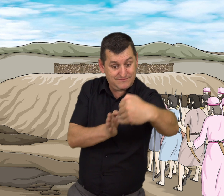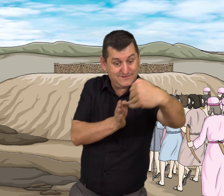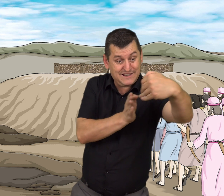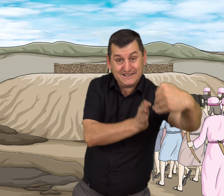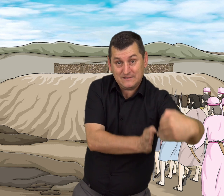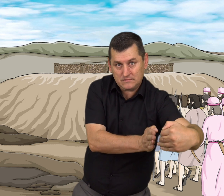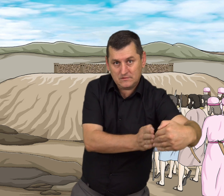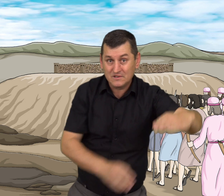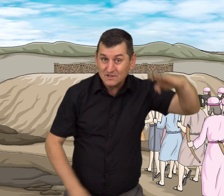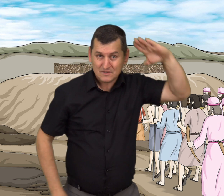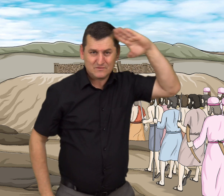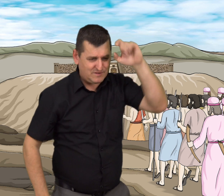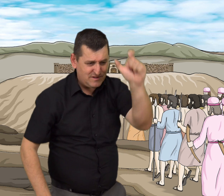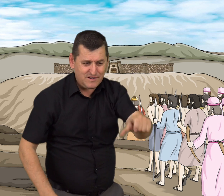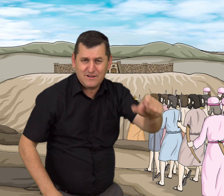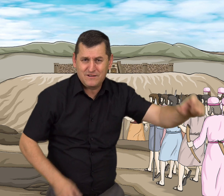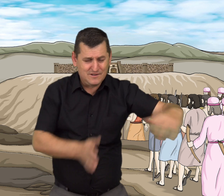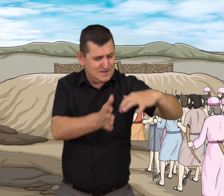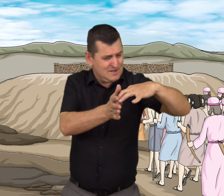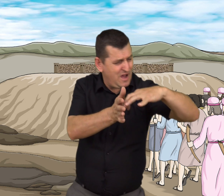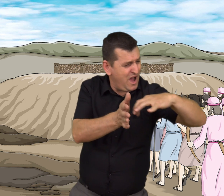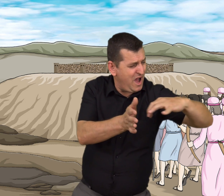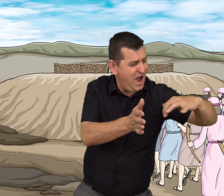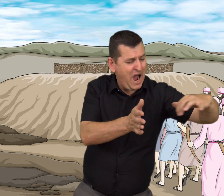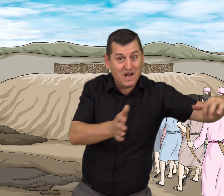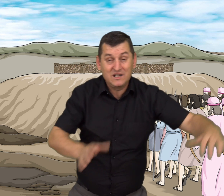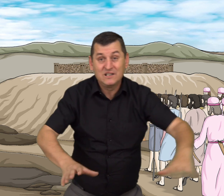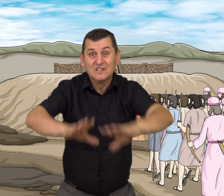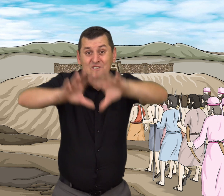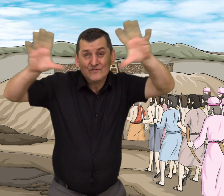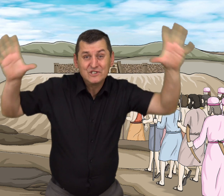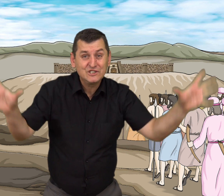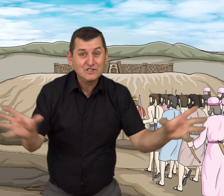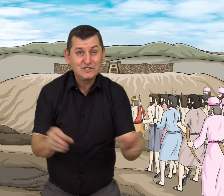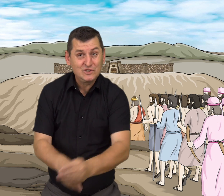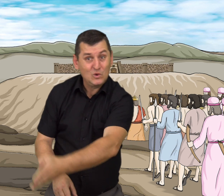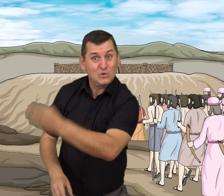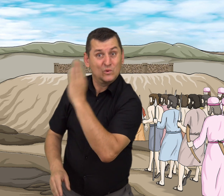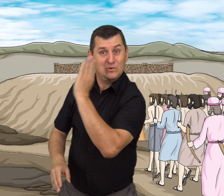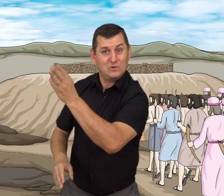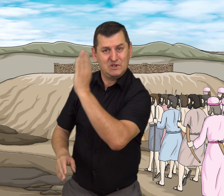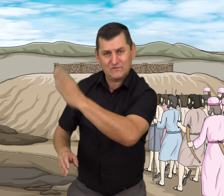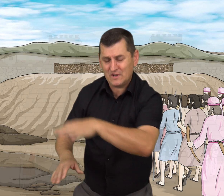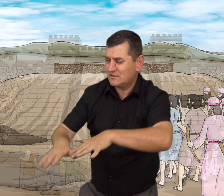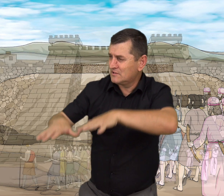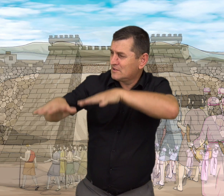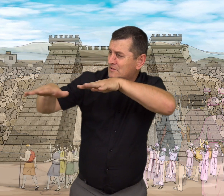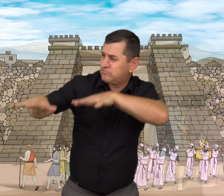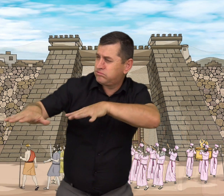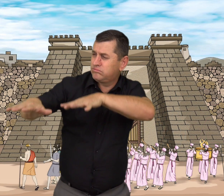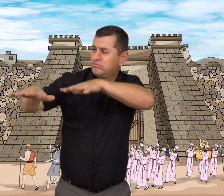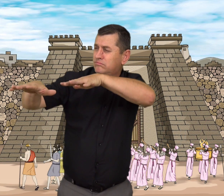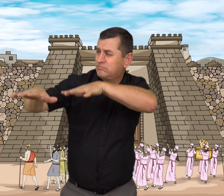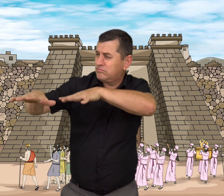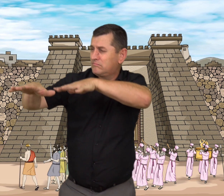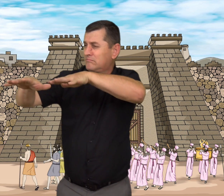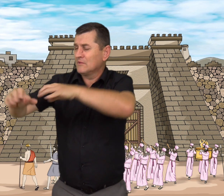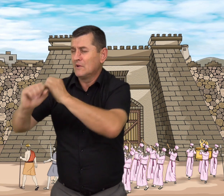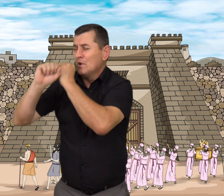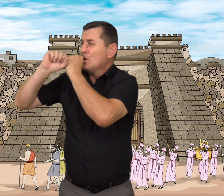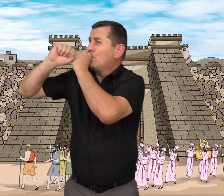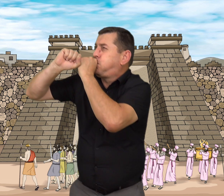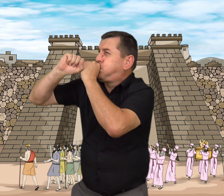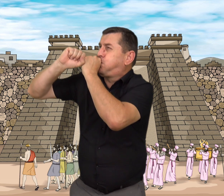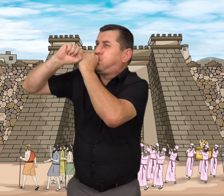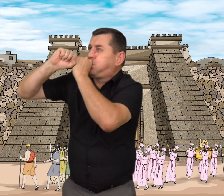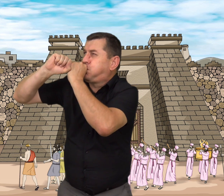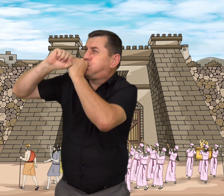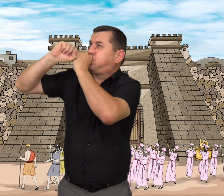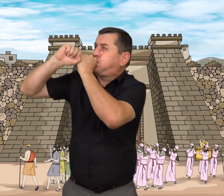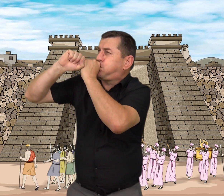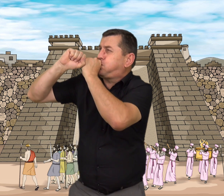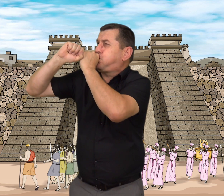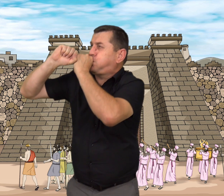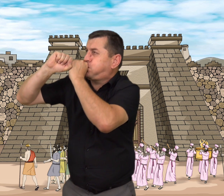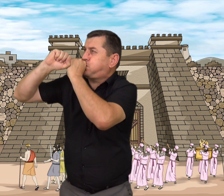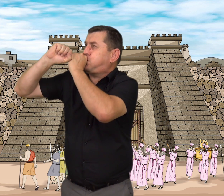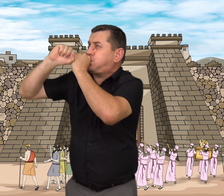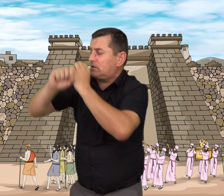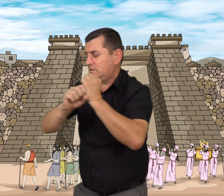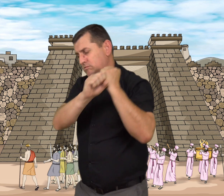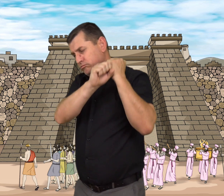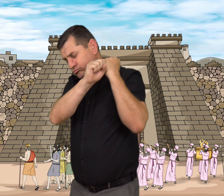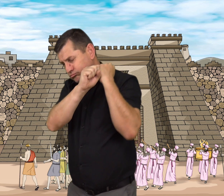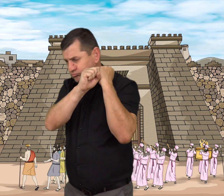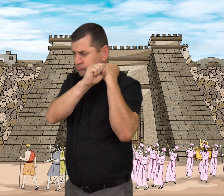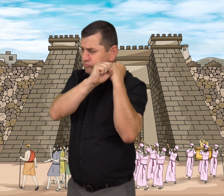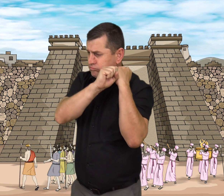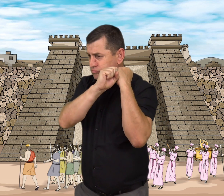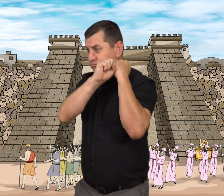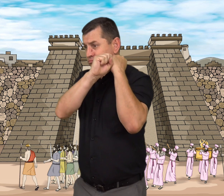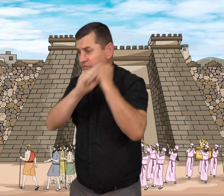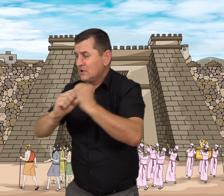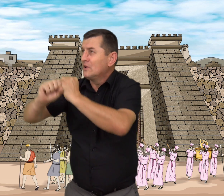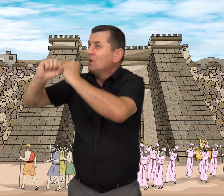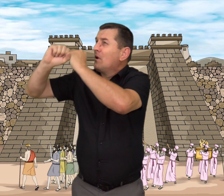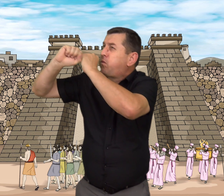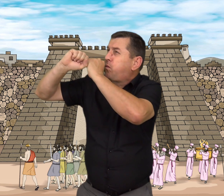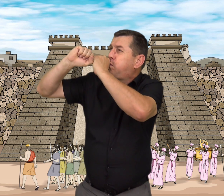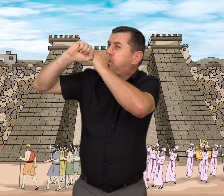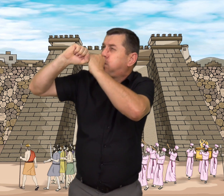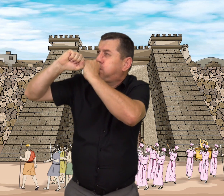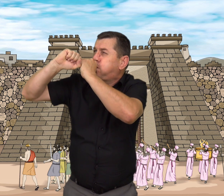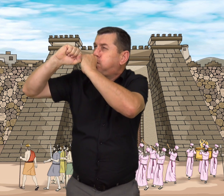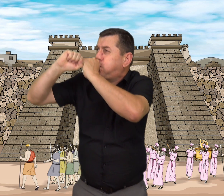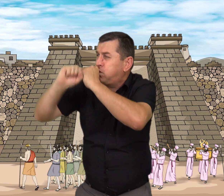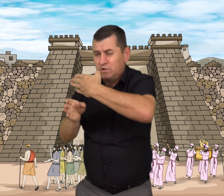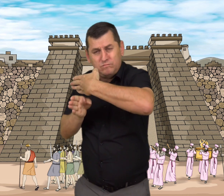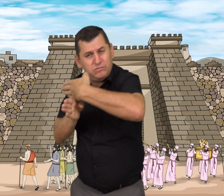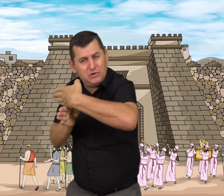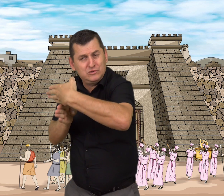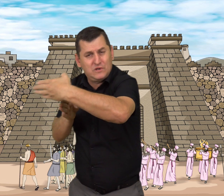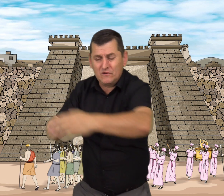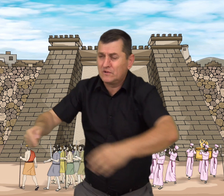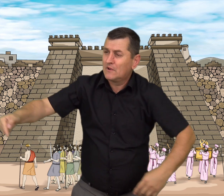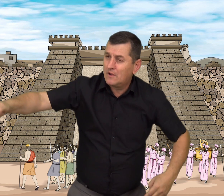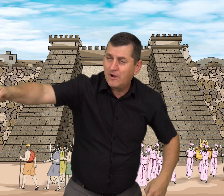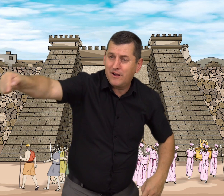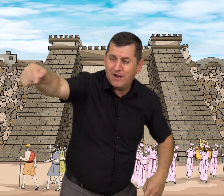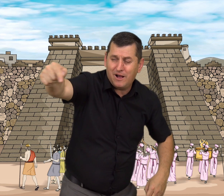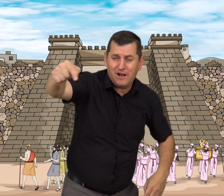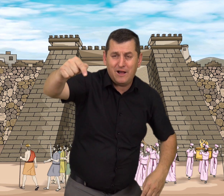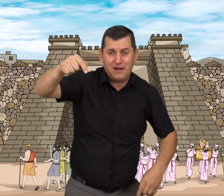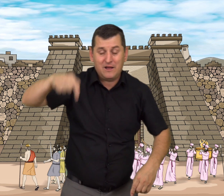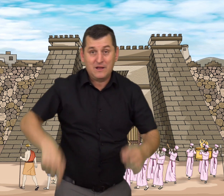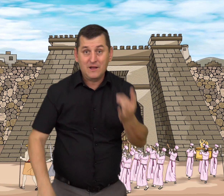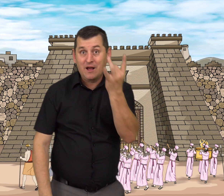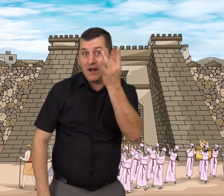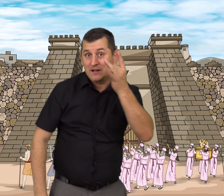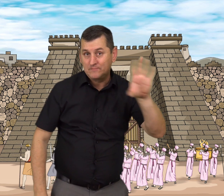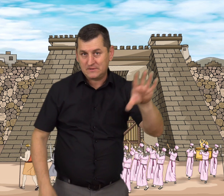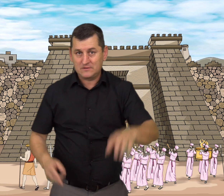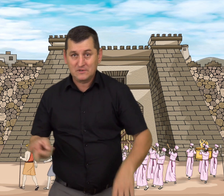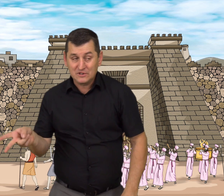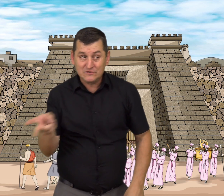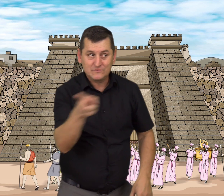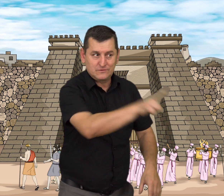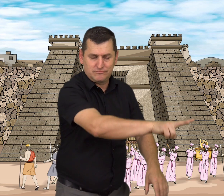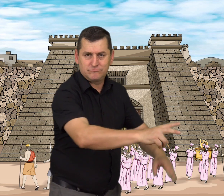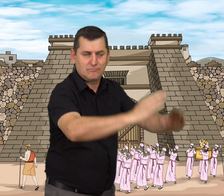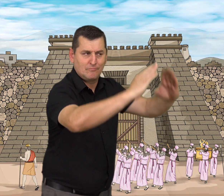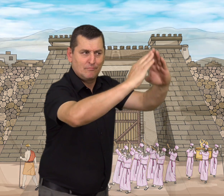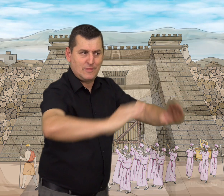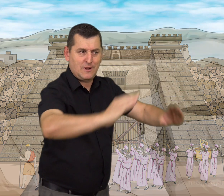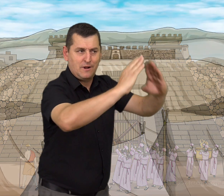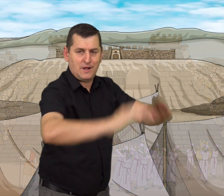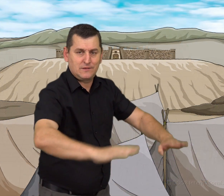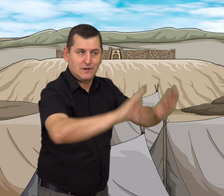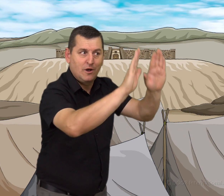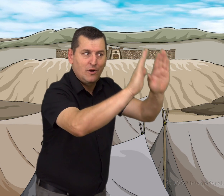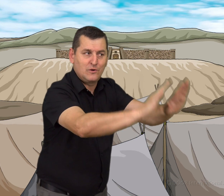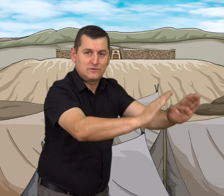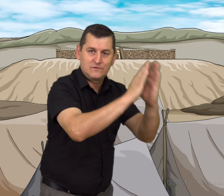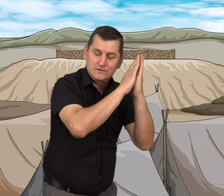But Joshua had commanded the people: “Do not give a battle cry or let your voice be heard; do not let one word come out of your mouth until the day I tell you to shout. Then you are to shout!” So he had the ark of the LORD carried around the city, circling it once.